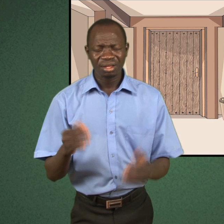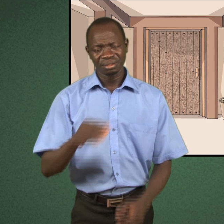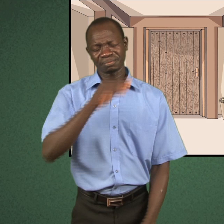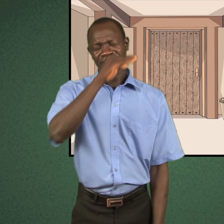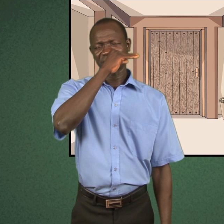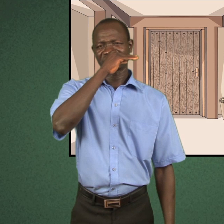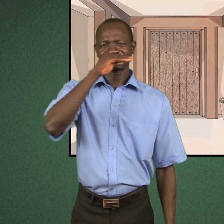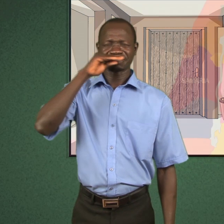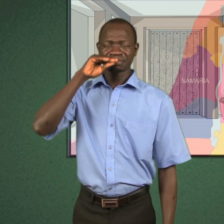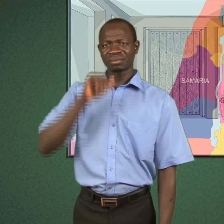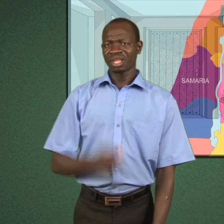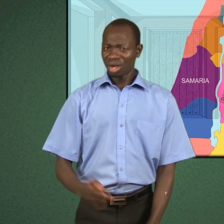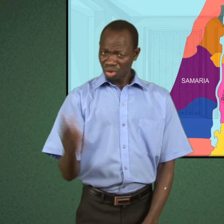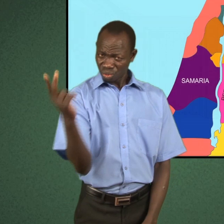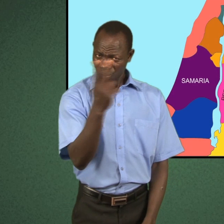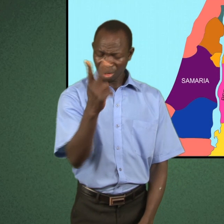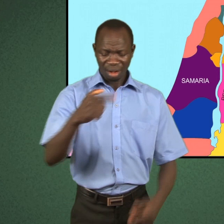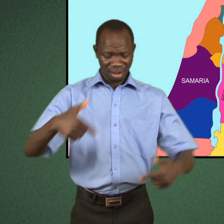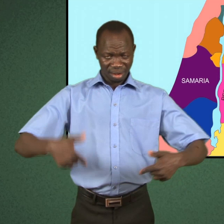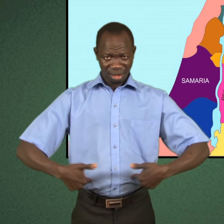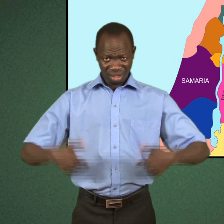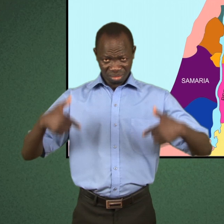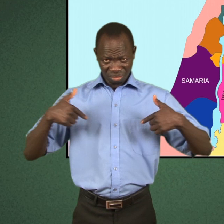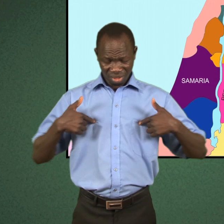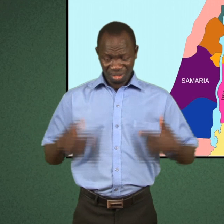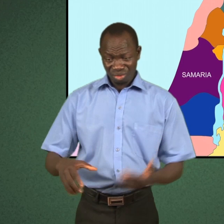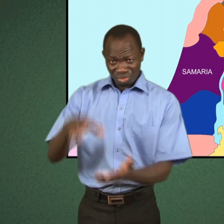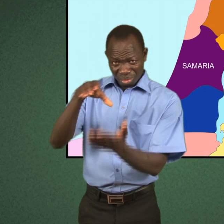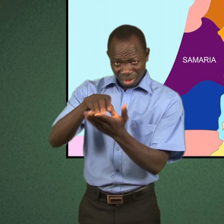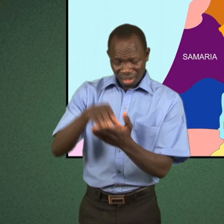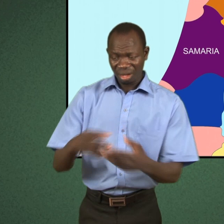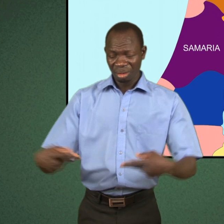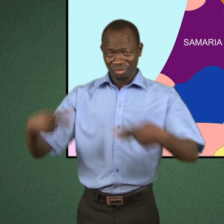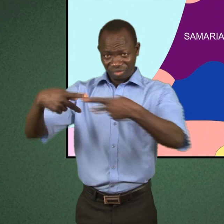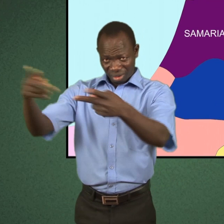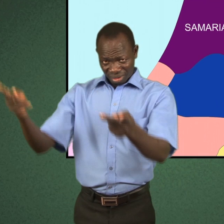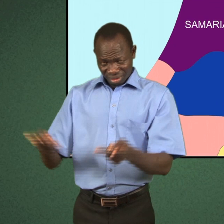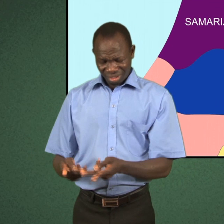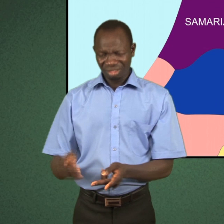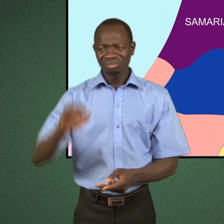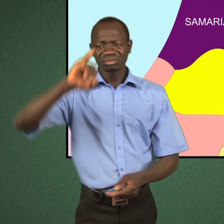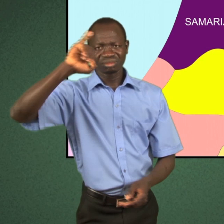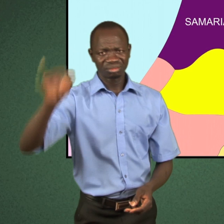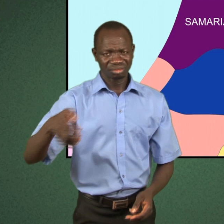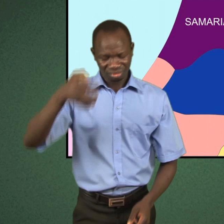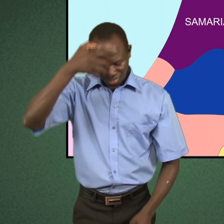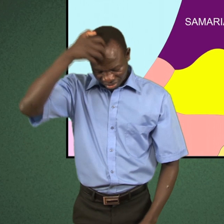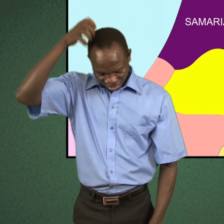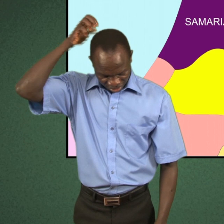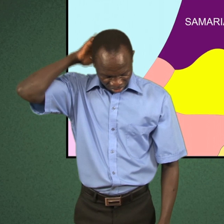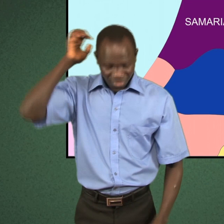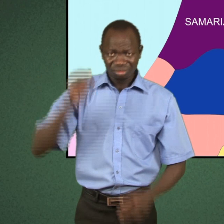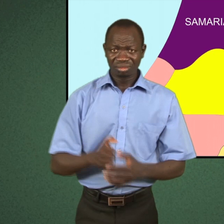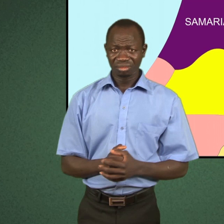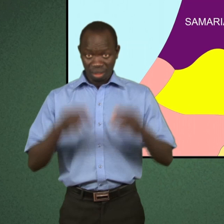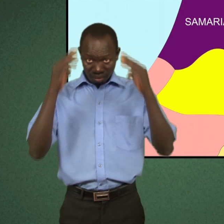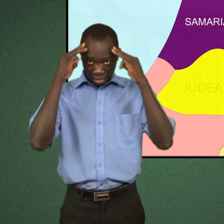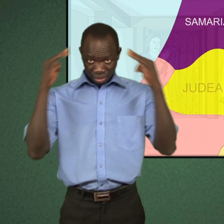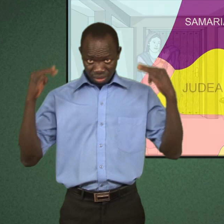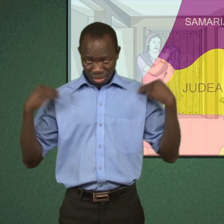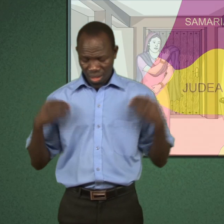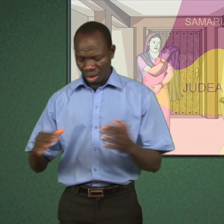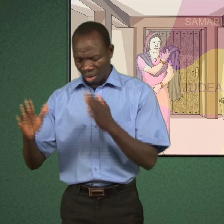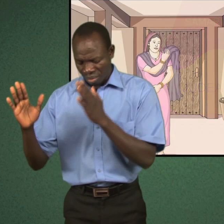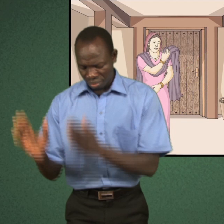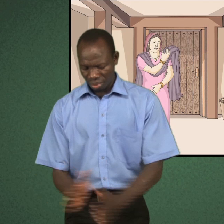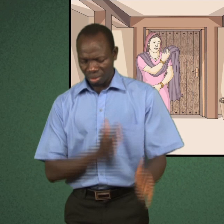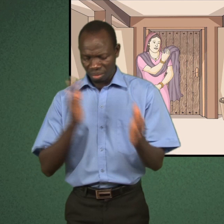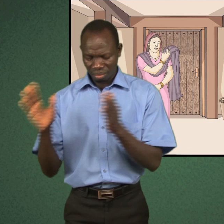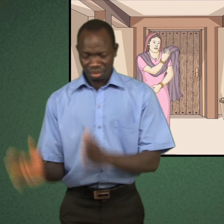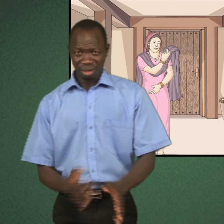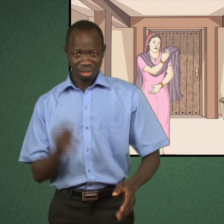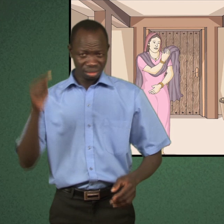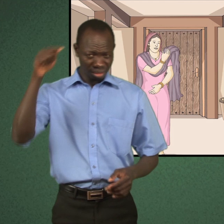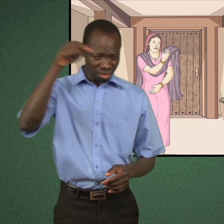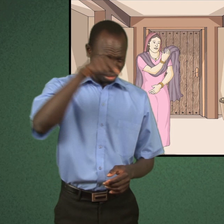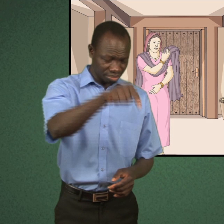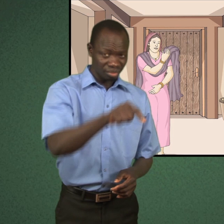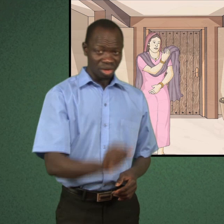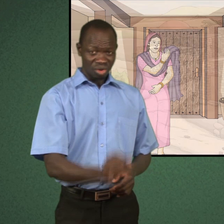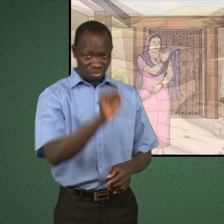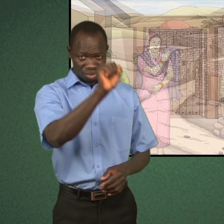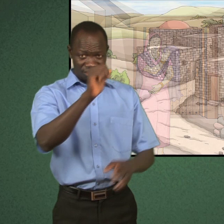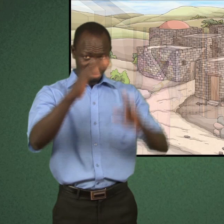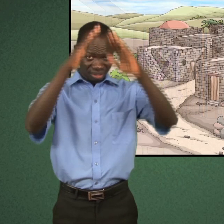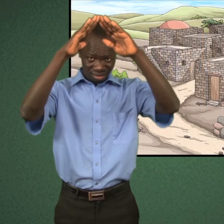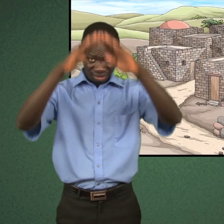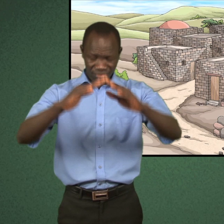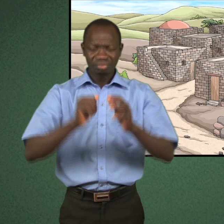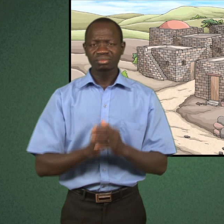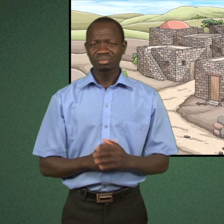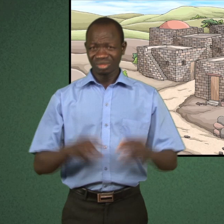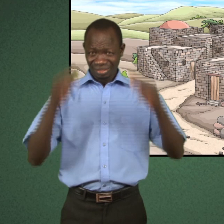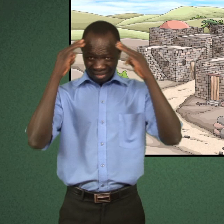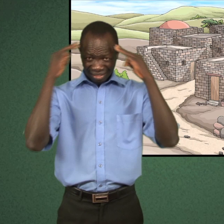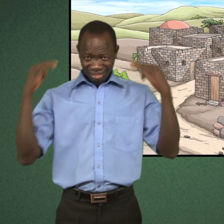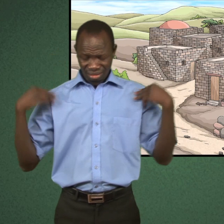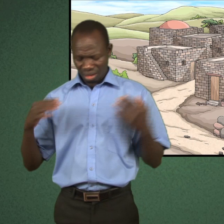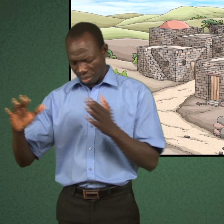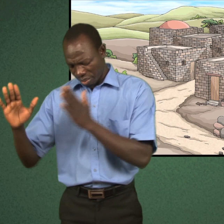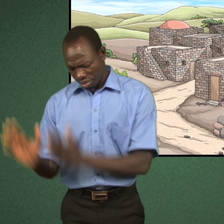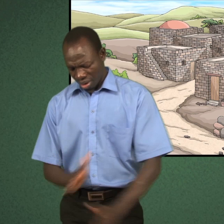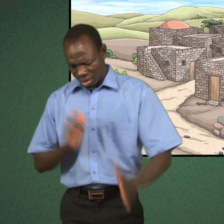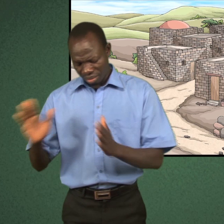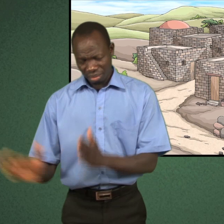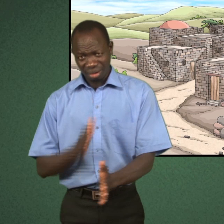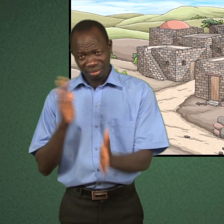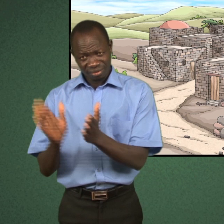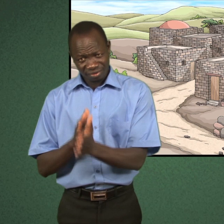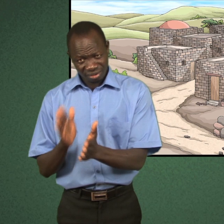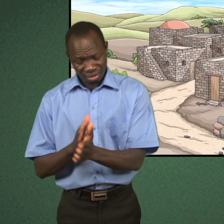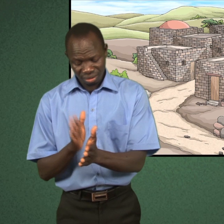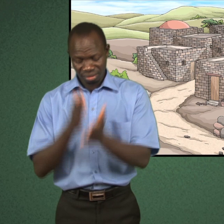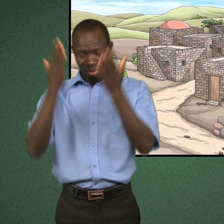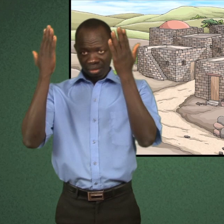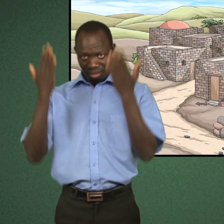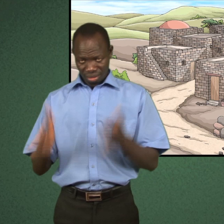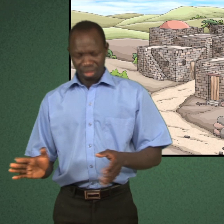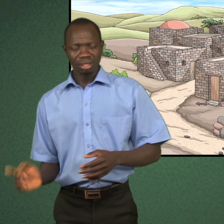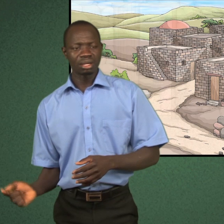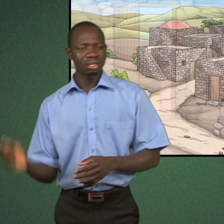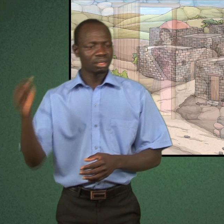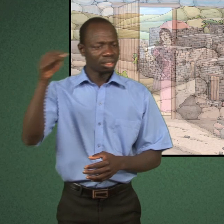In those days Mary got ready and hurried to a town in the hill country of Judah, where she entered the home of Zechariah and greeted Elizabeth.